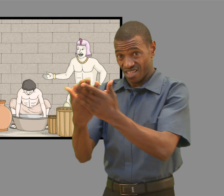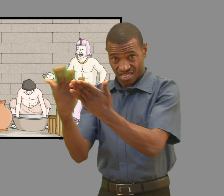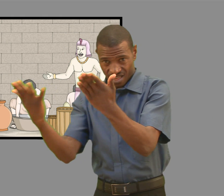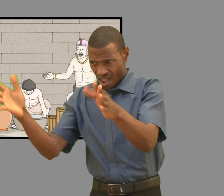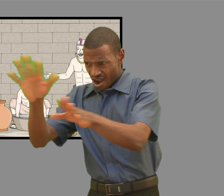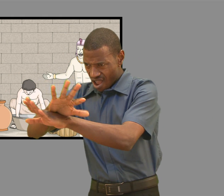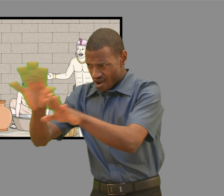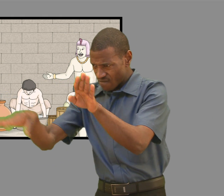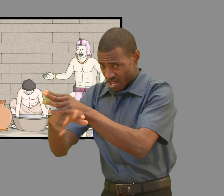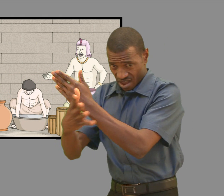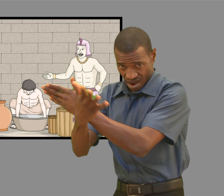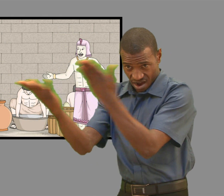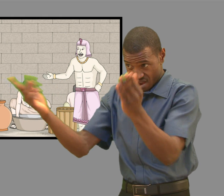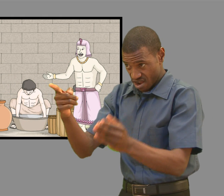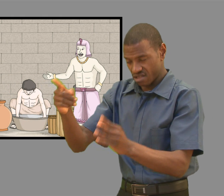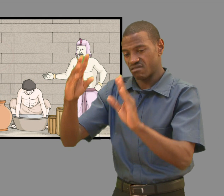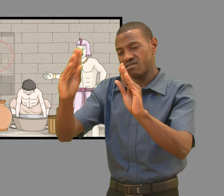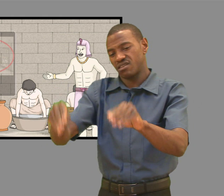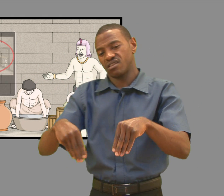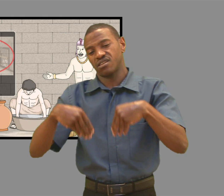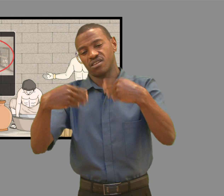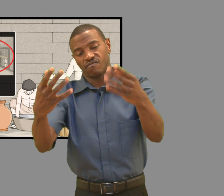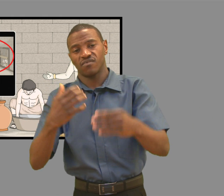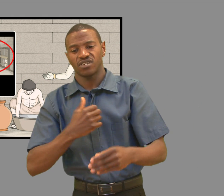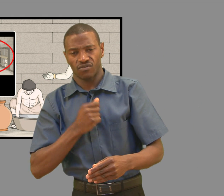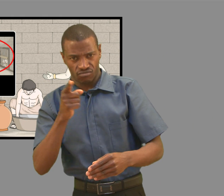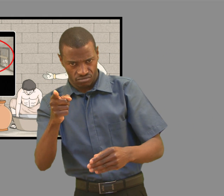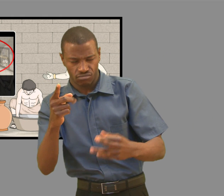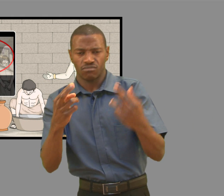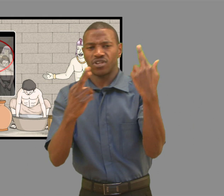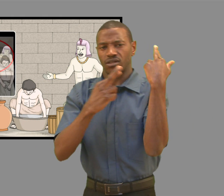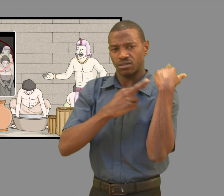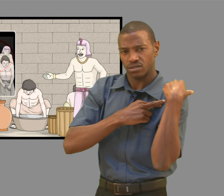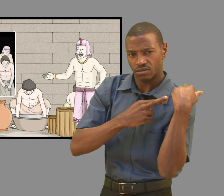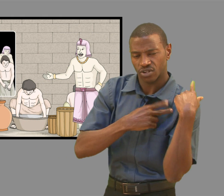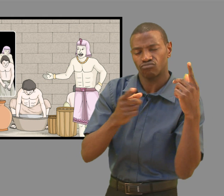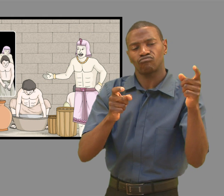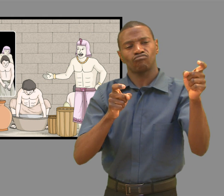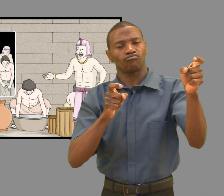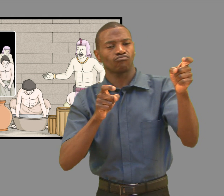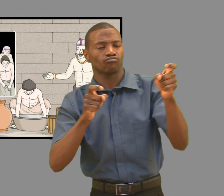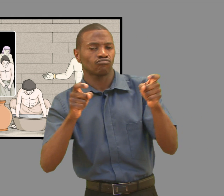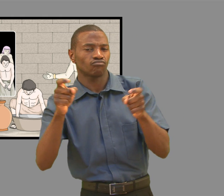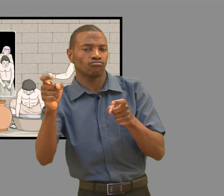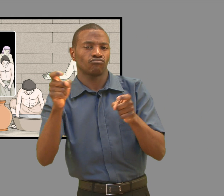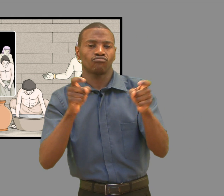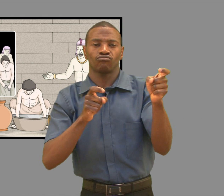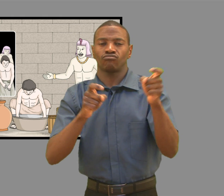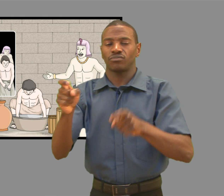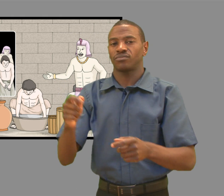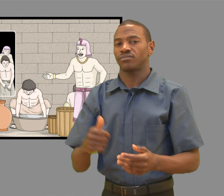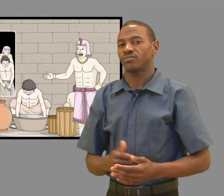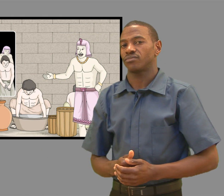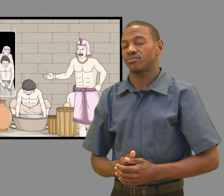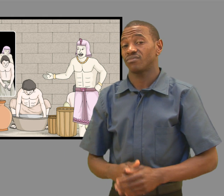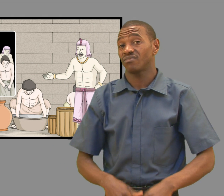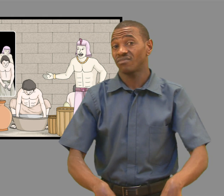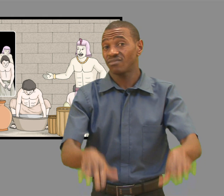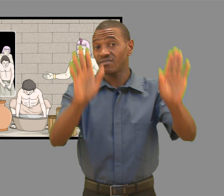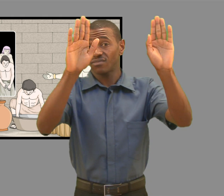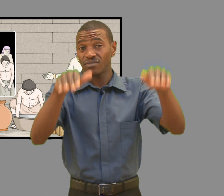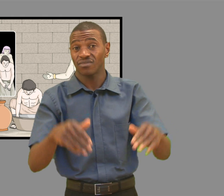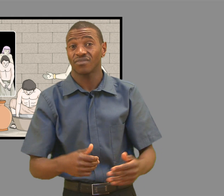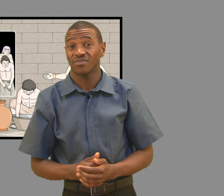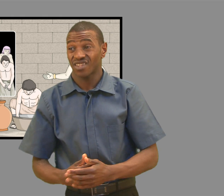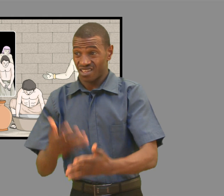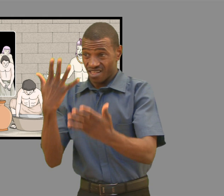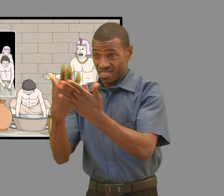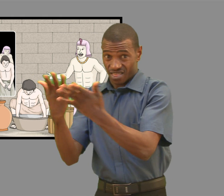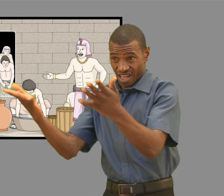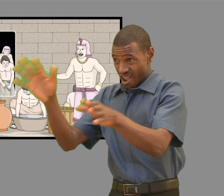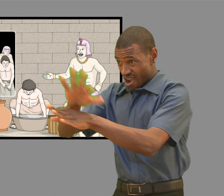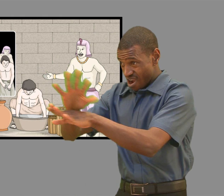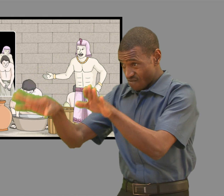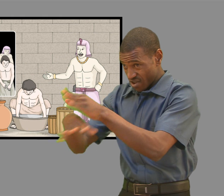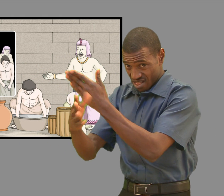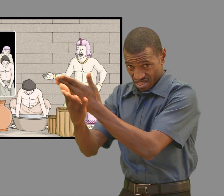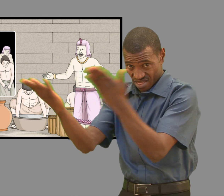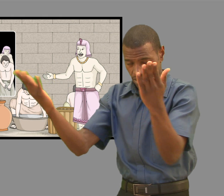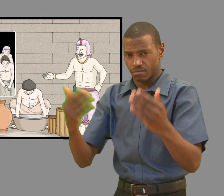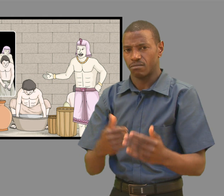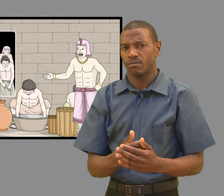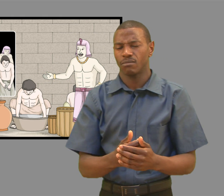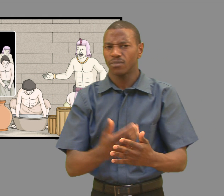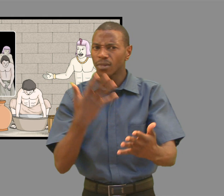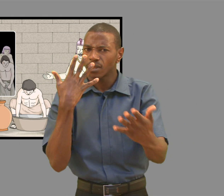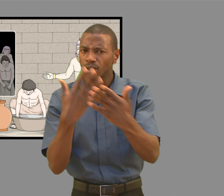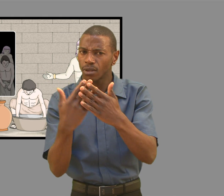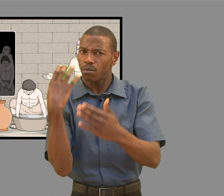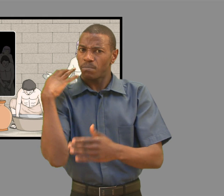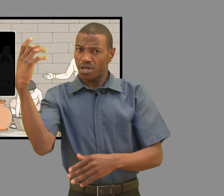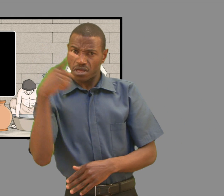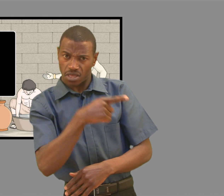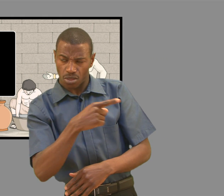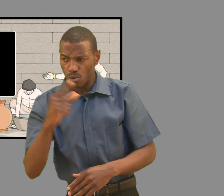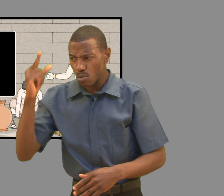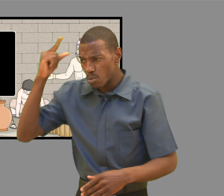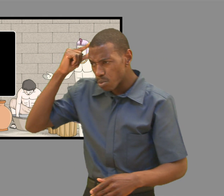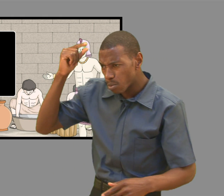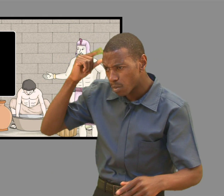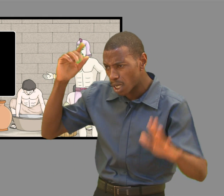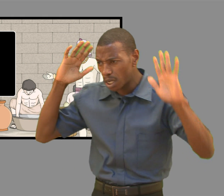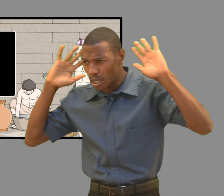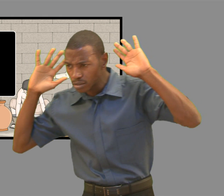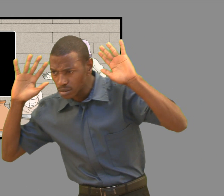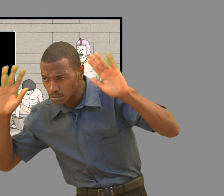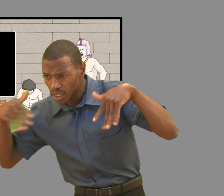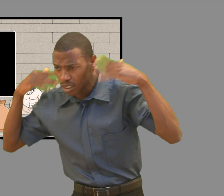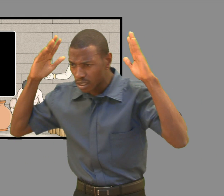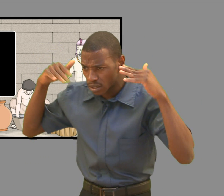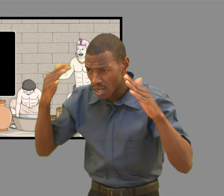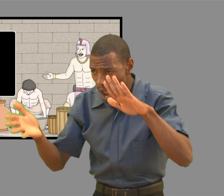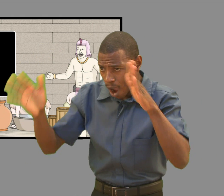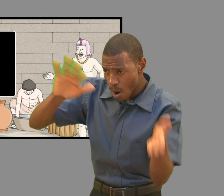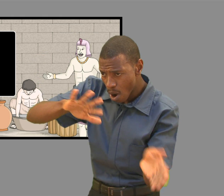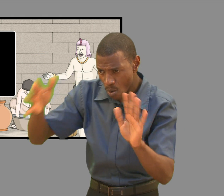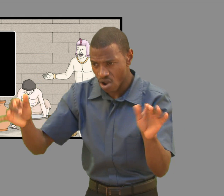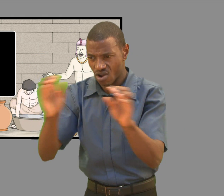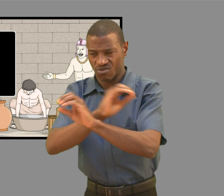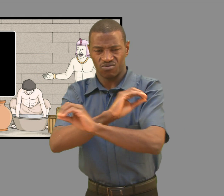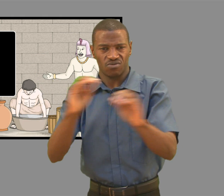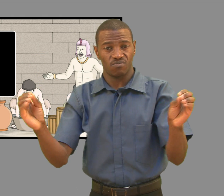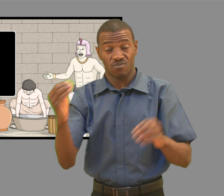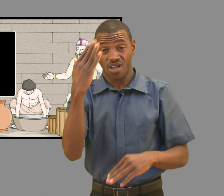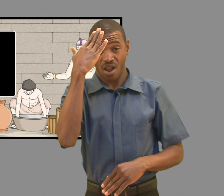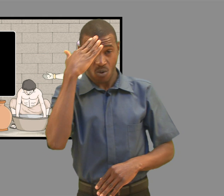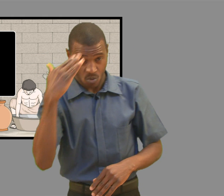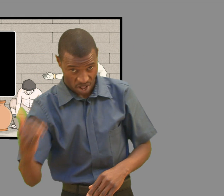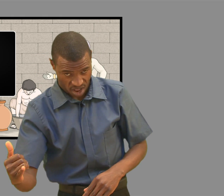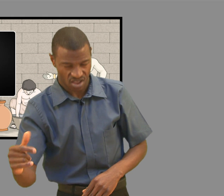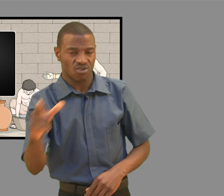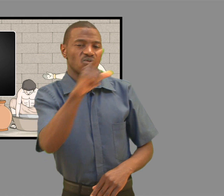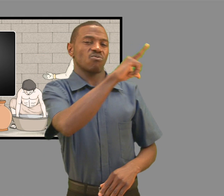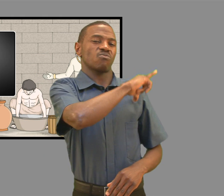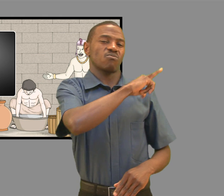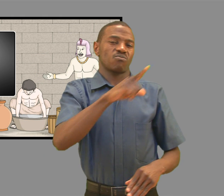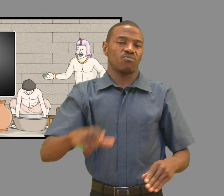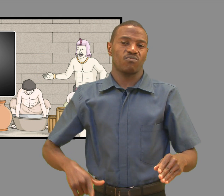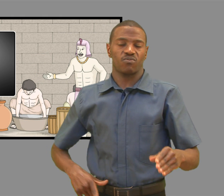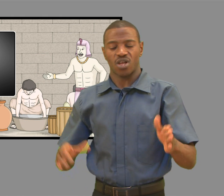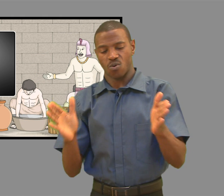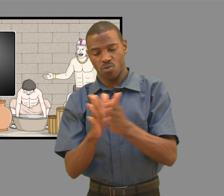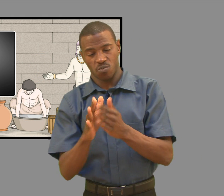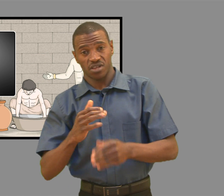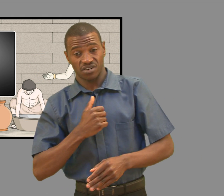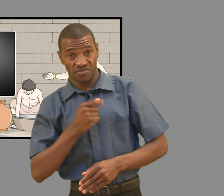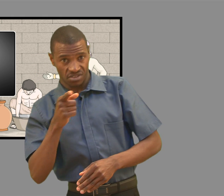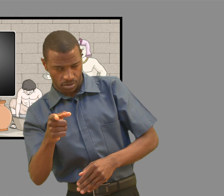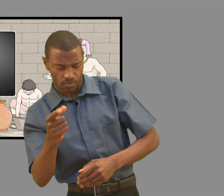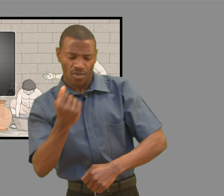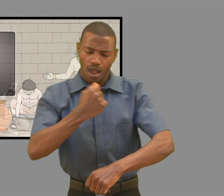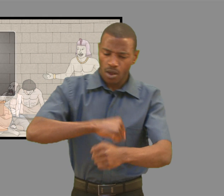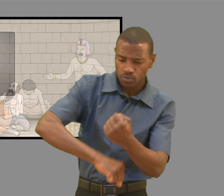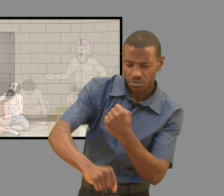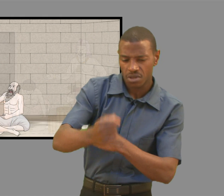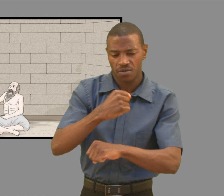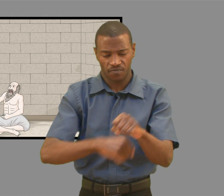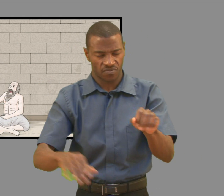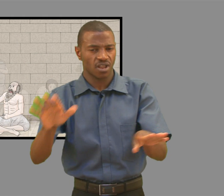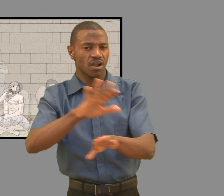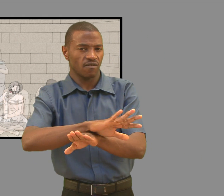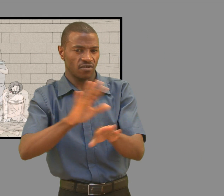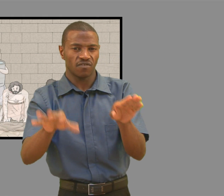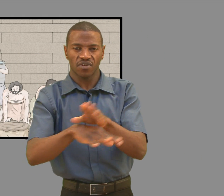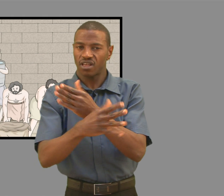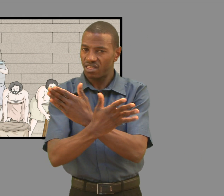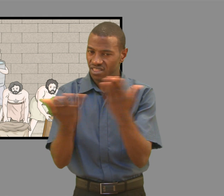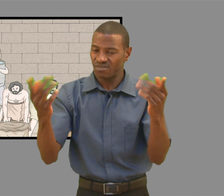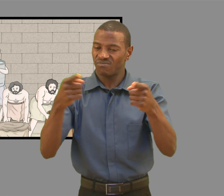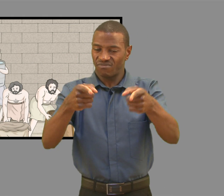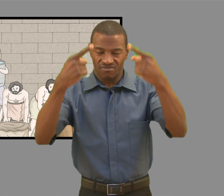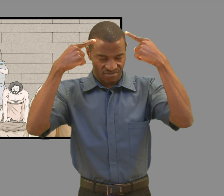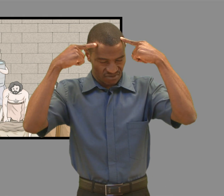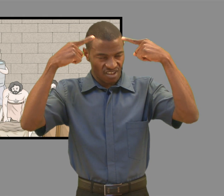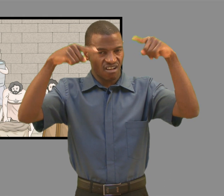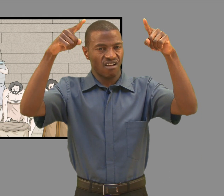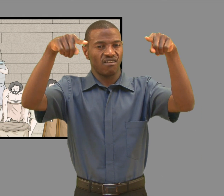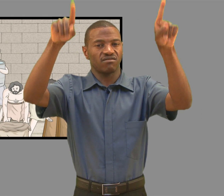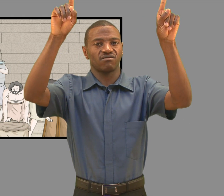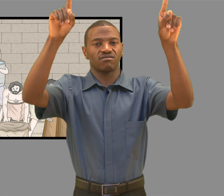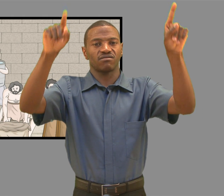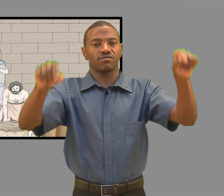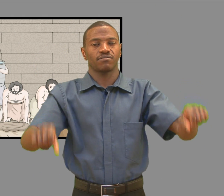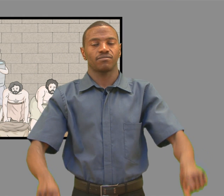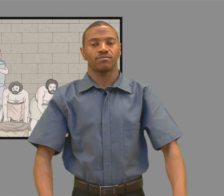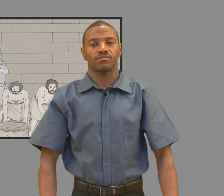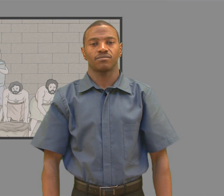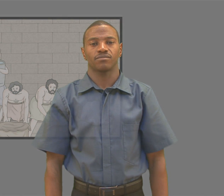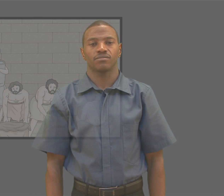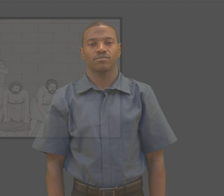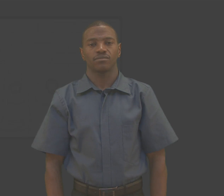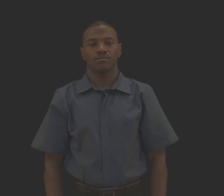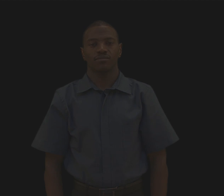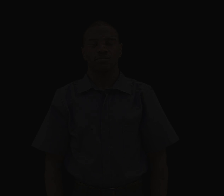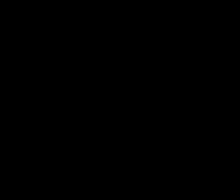And the warden put all the prisoners under Joseph’s care, so that he was responsible for all that was done in the prison. The warden did not concern himself with anything under Joseph’s care, because the LORD was with Joseph and gave him success in whatever he did.